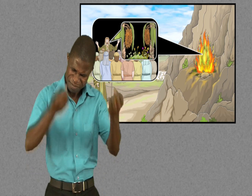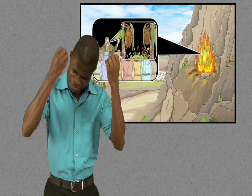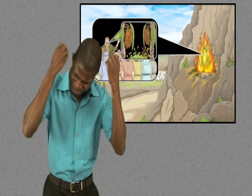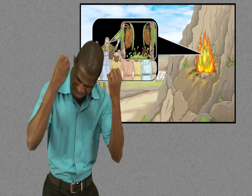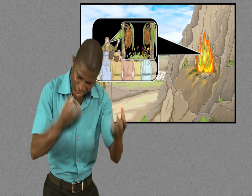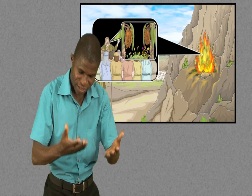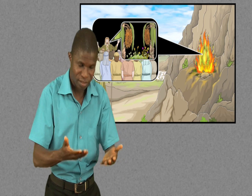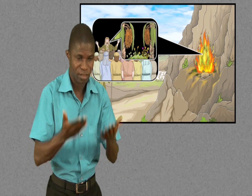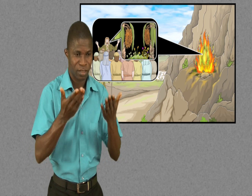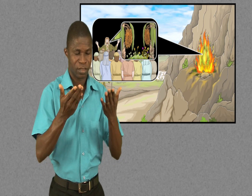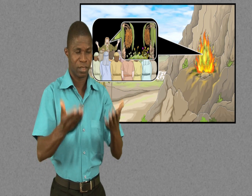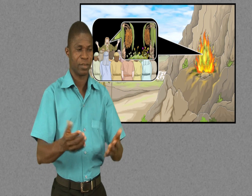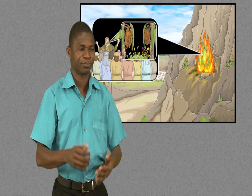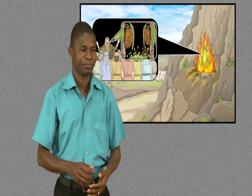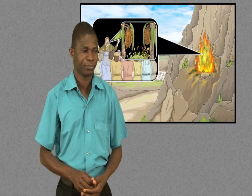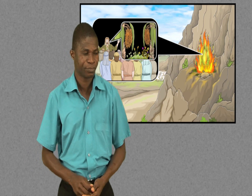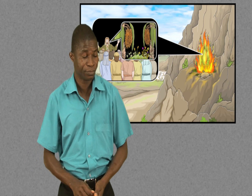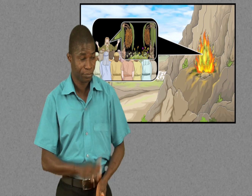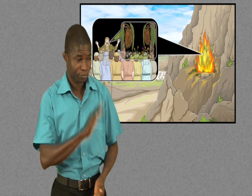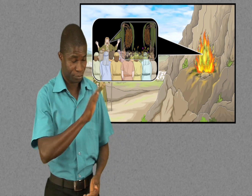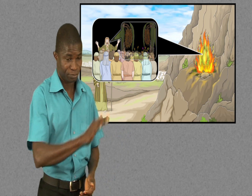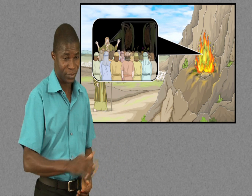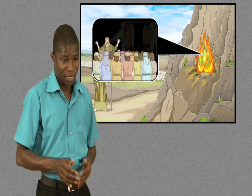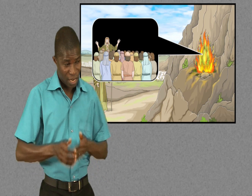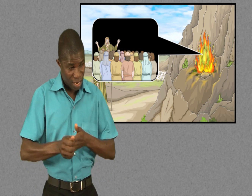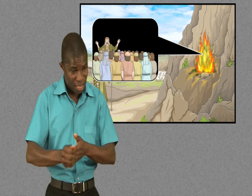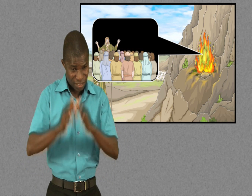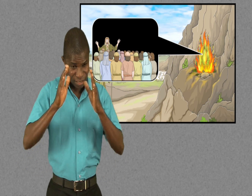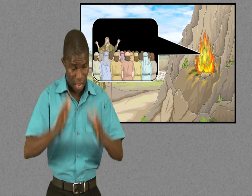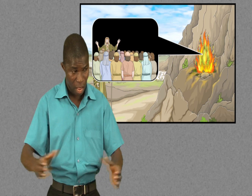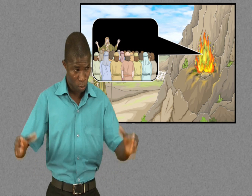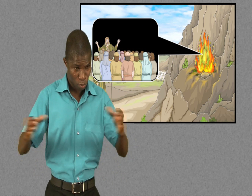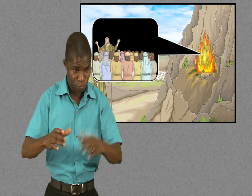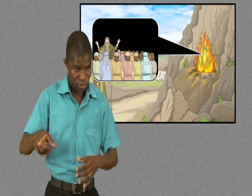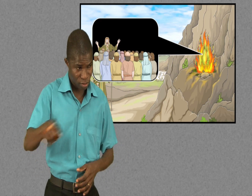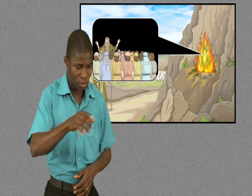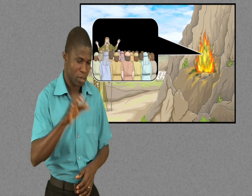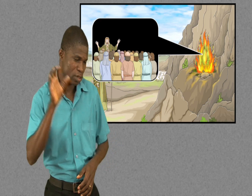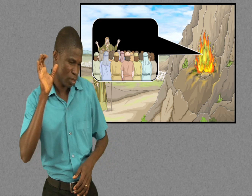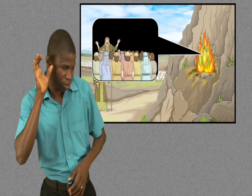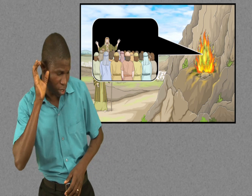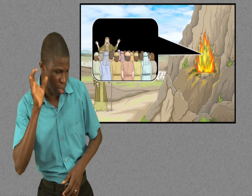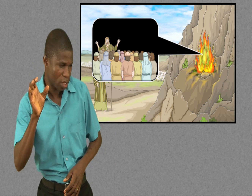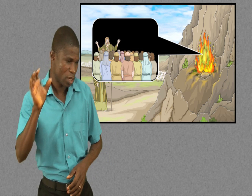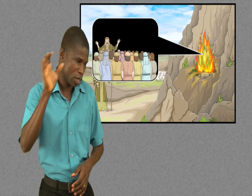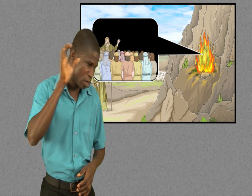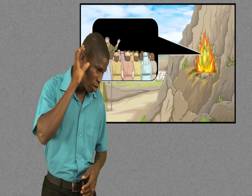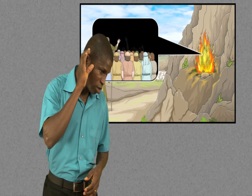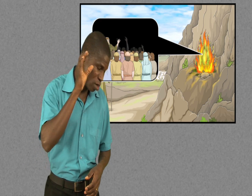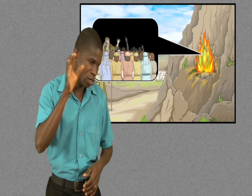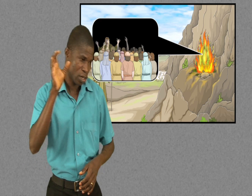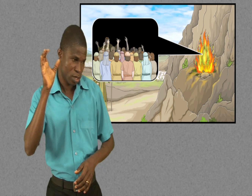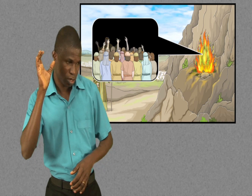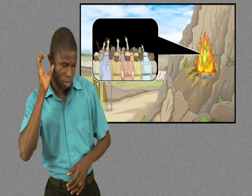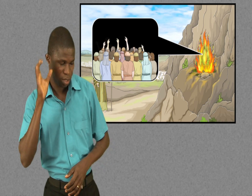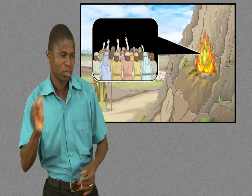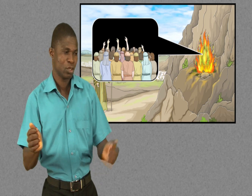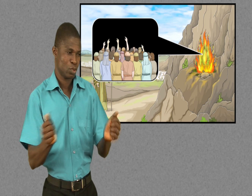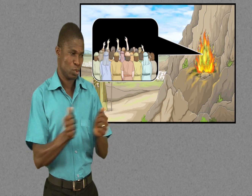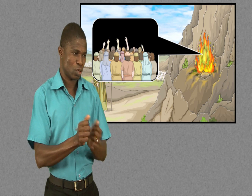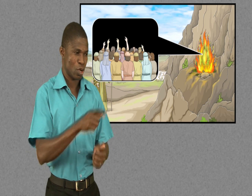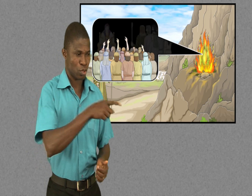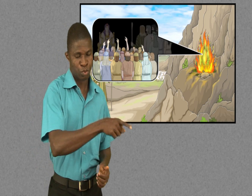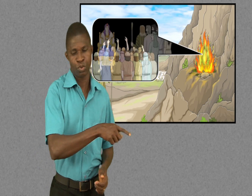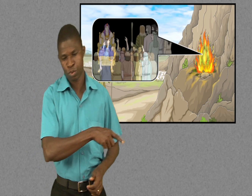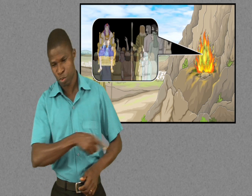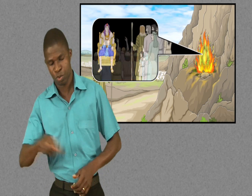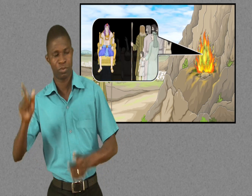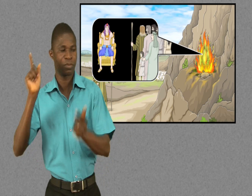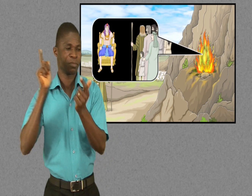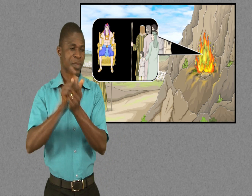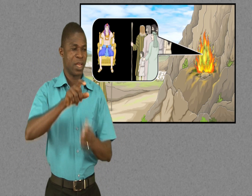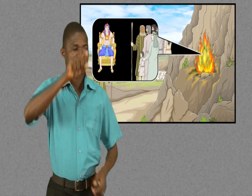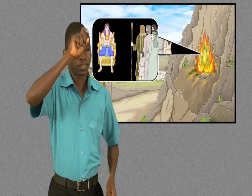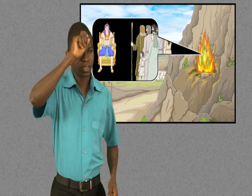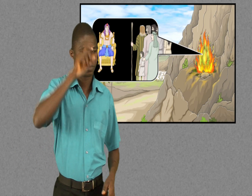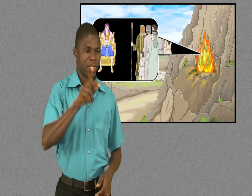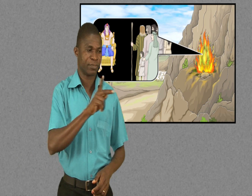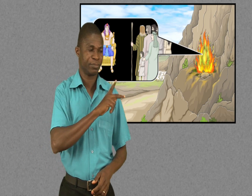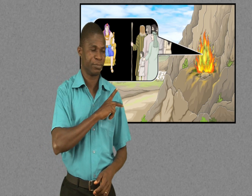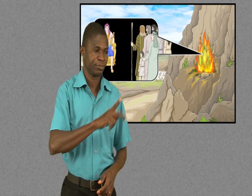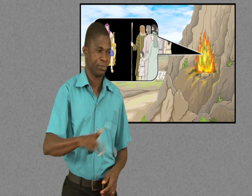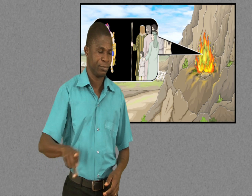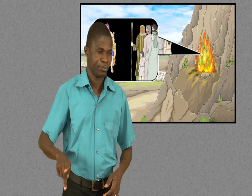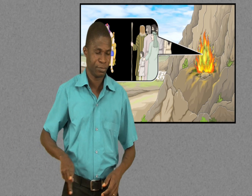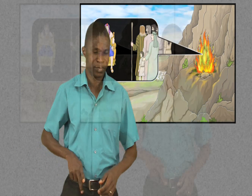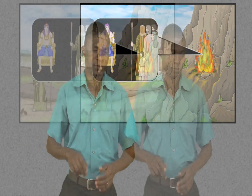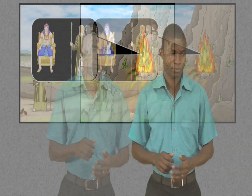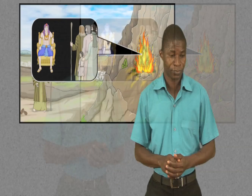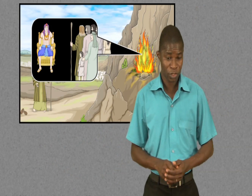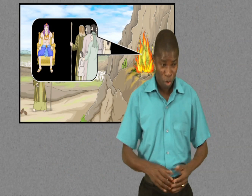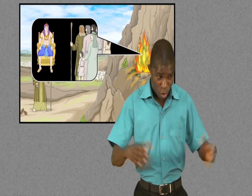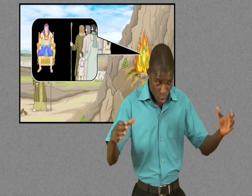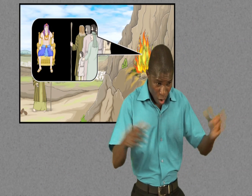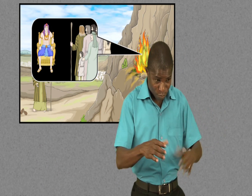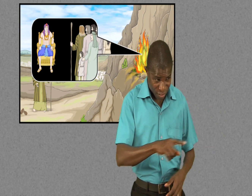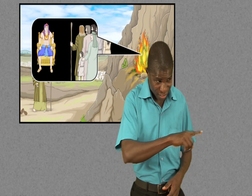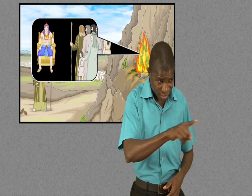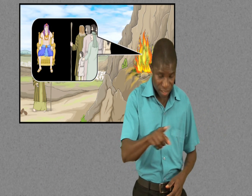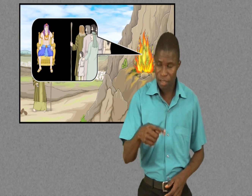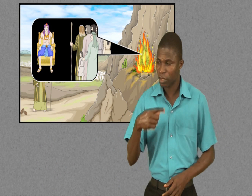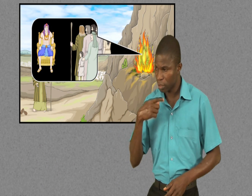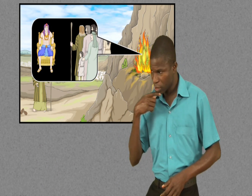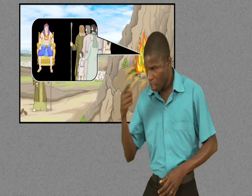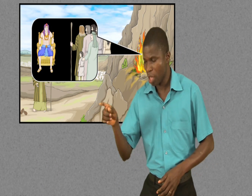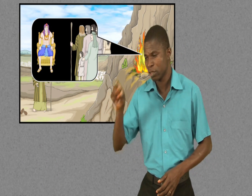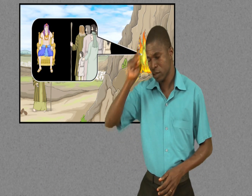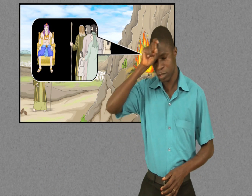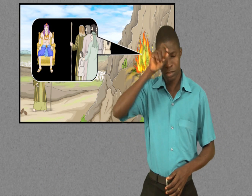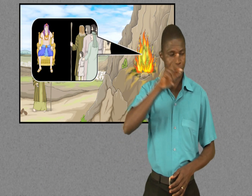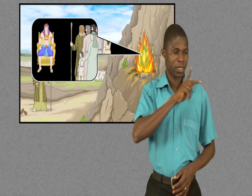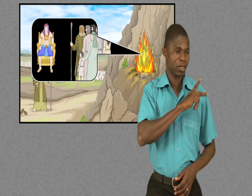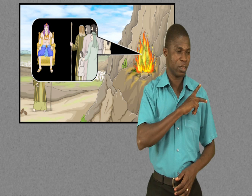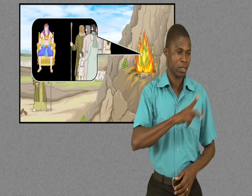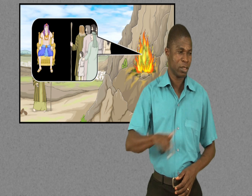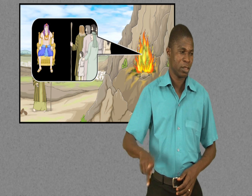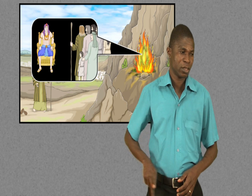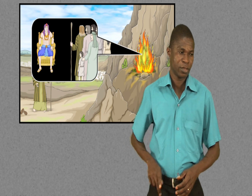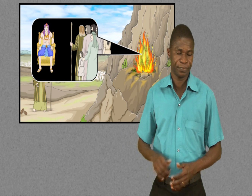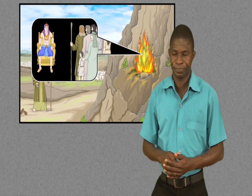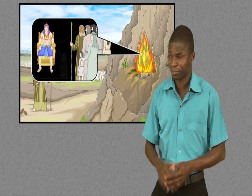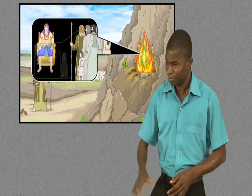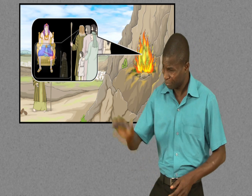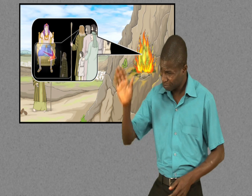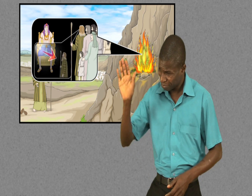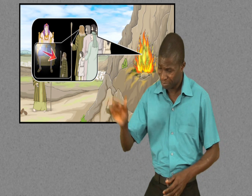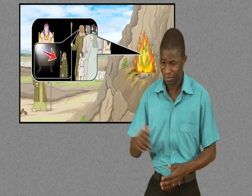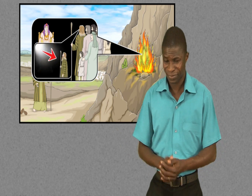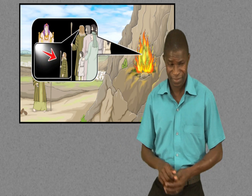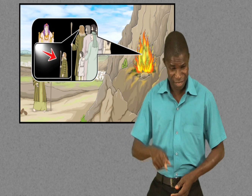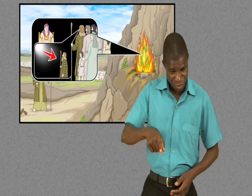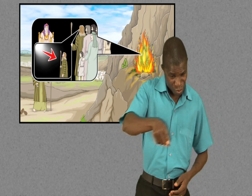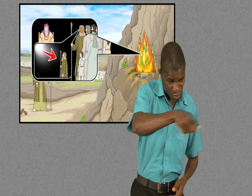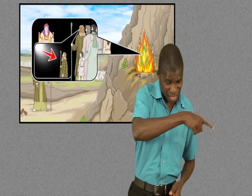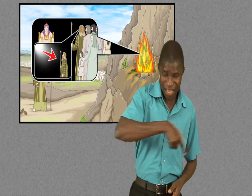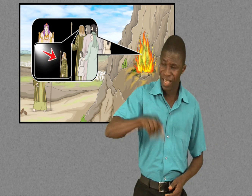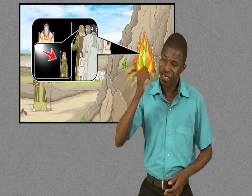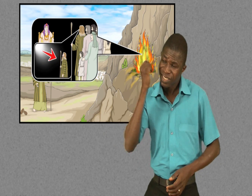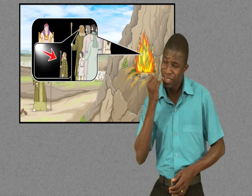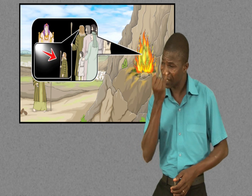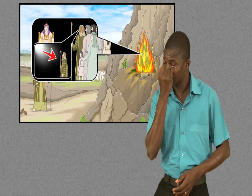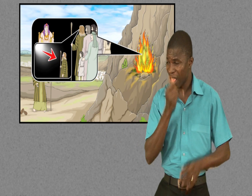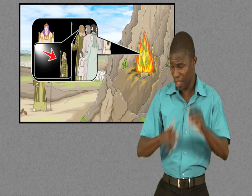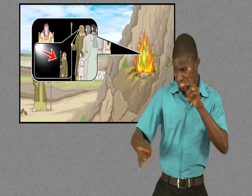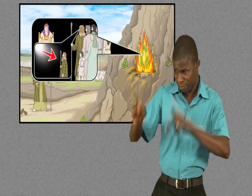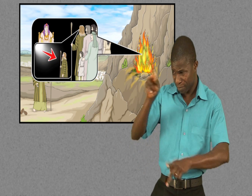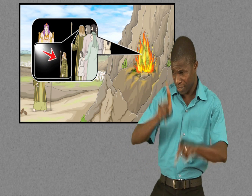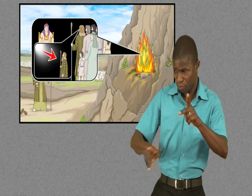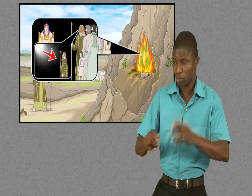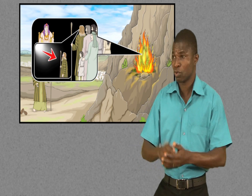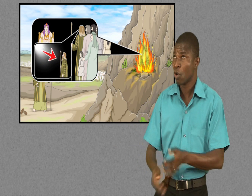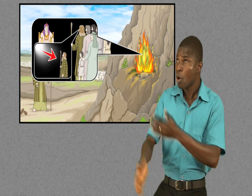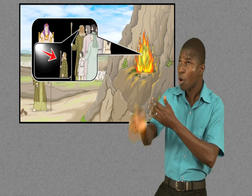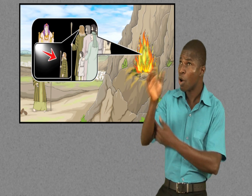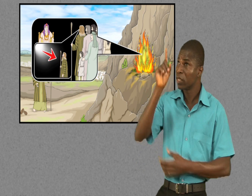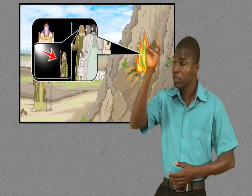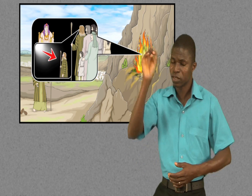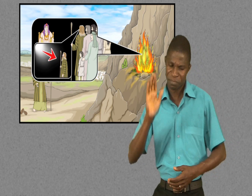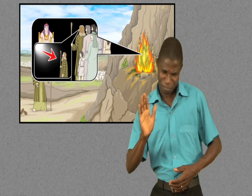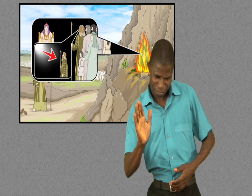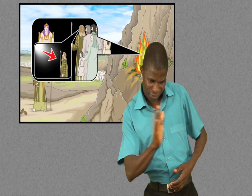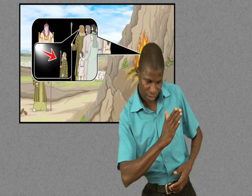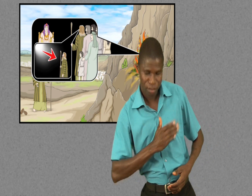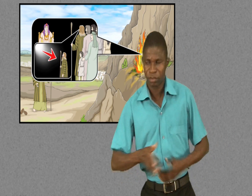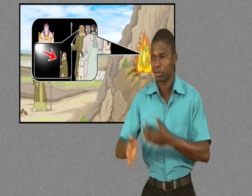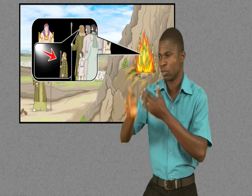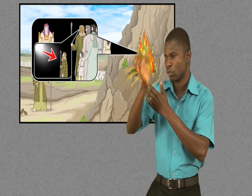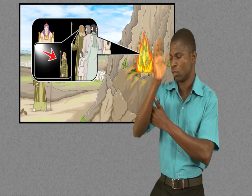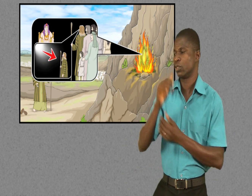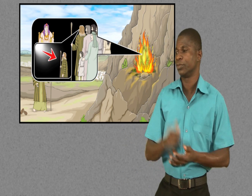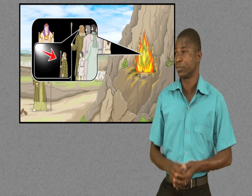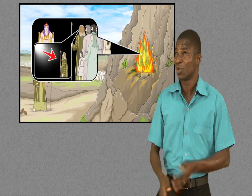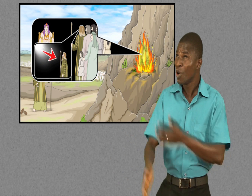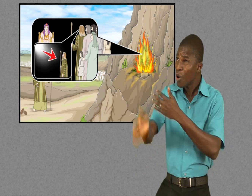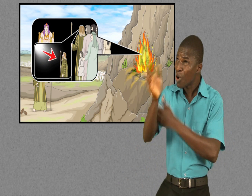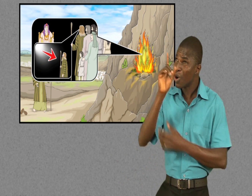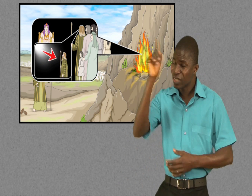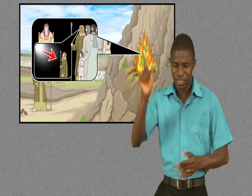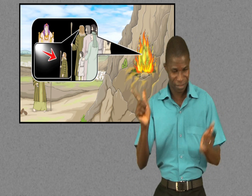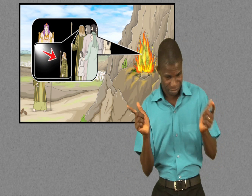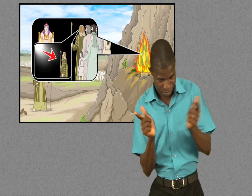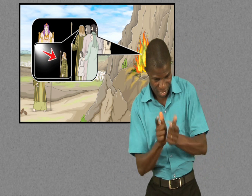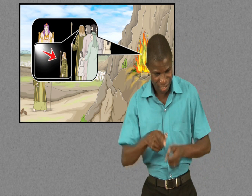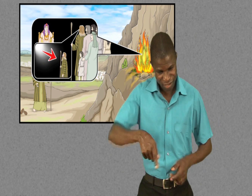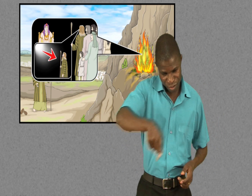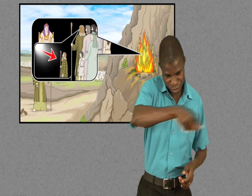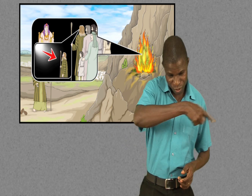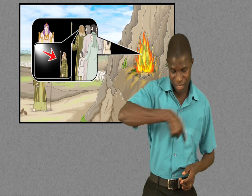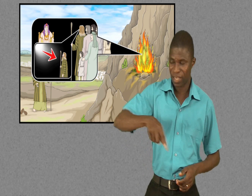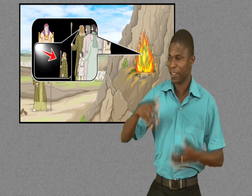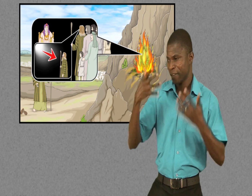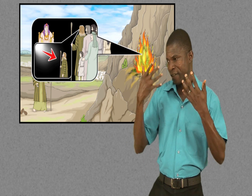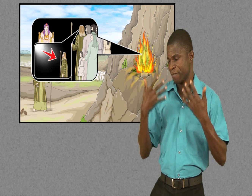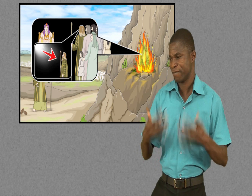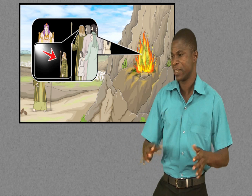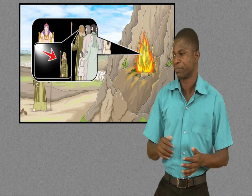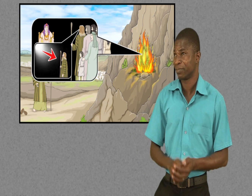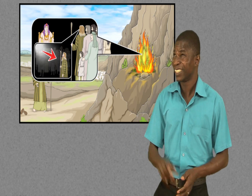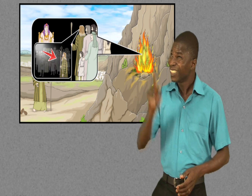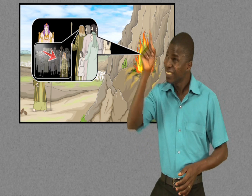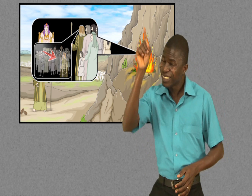The elders of Israel will listen to what you say, and you must go with them to the king of Egypt and tell him, ‘The LORD, the God of the Hebrews, has met with us.